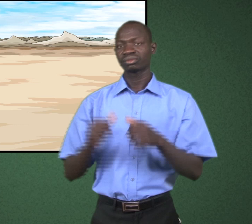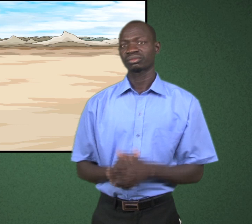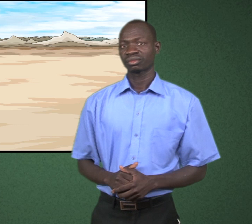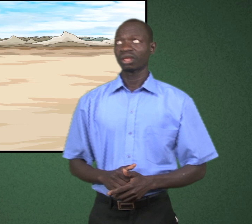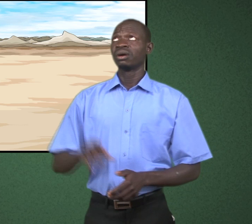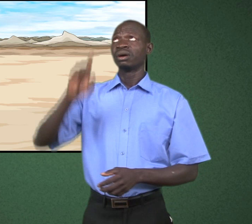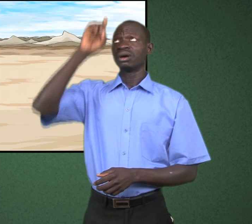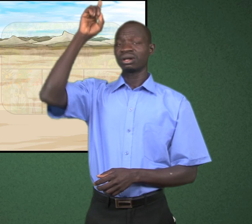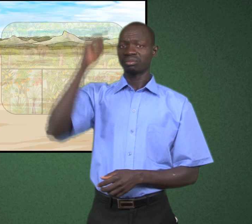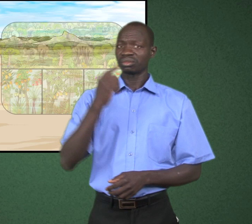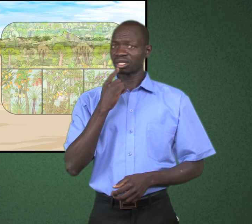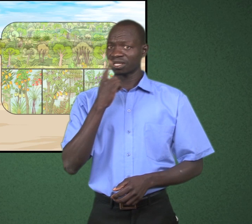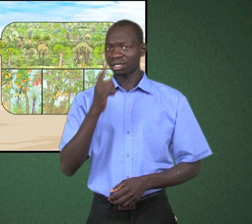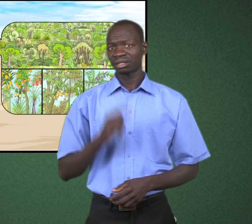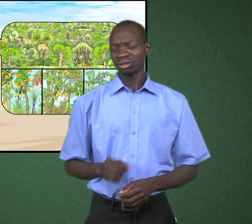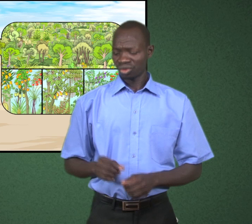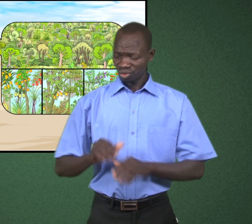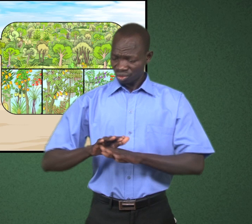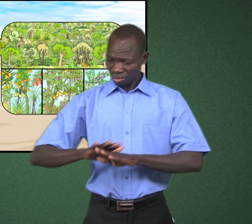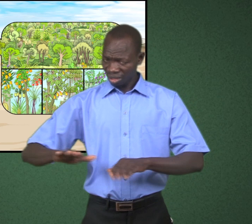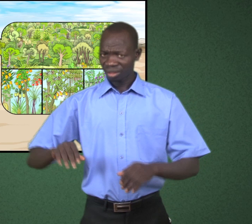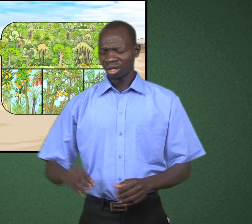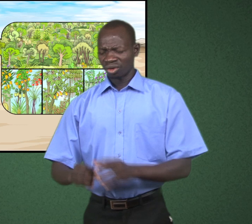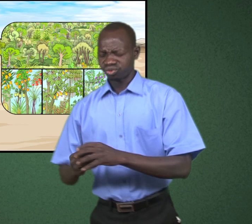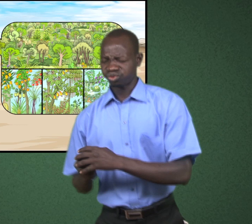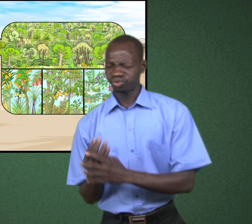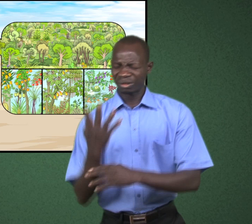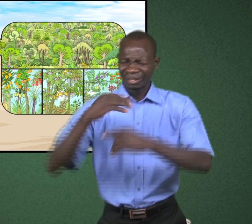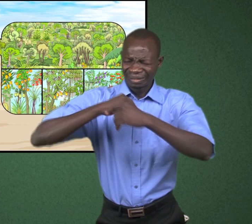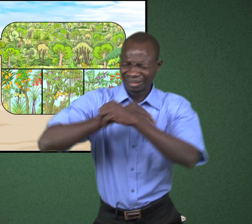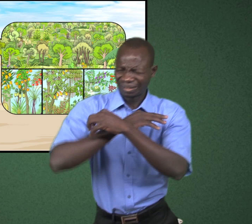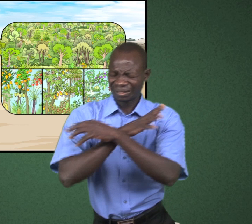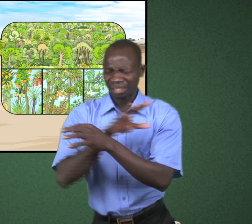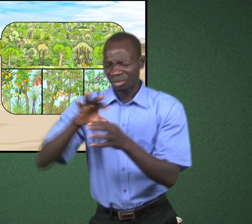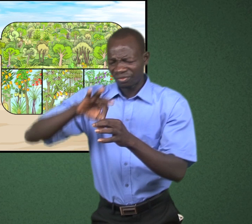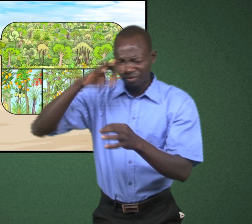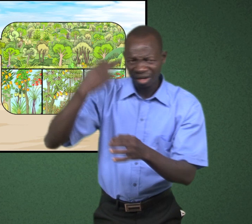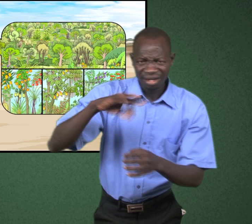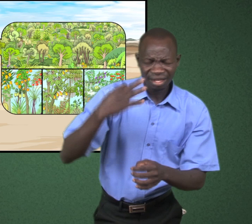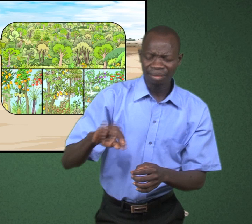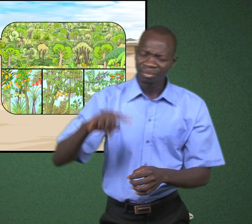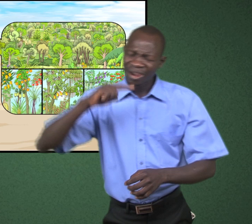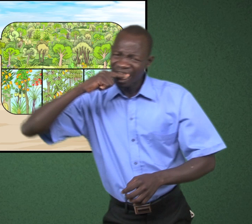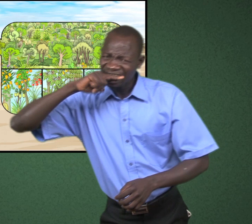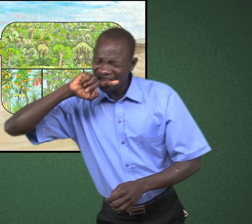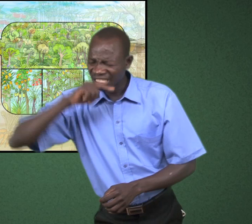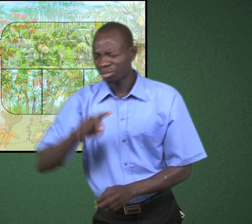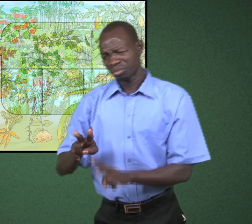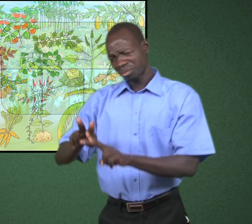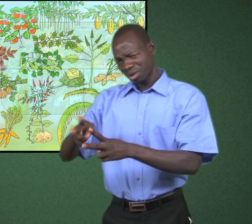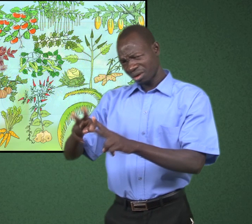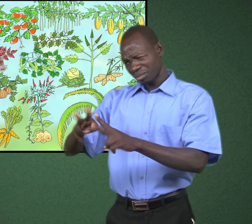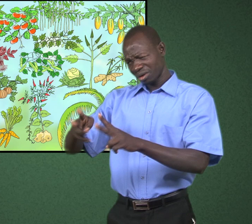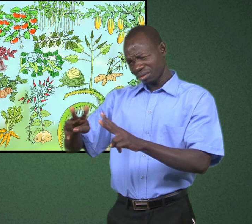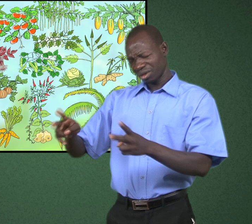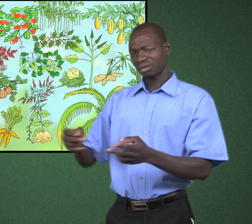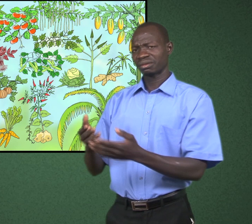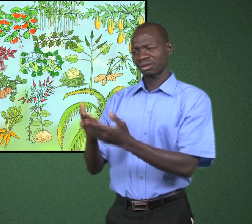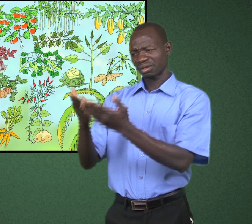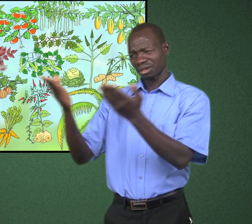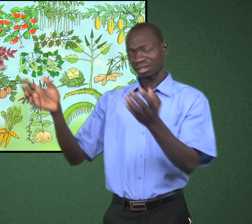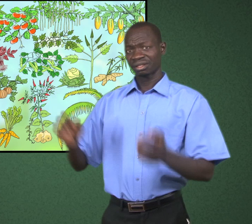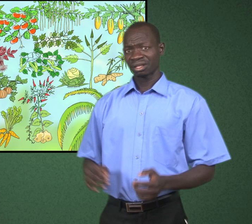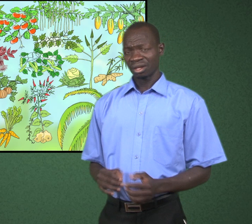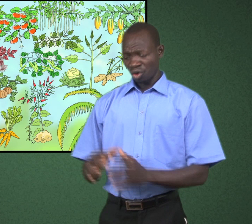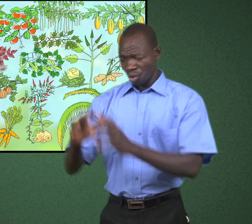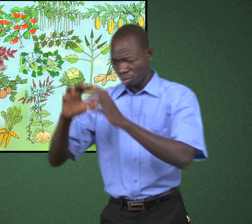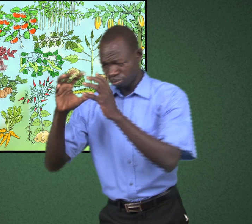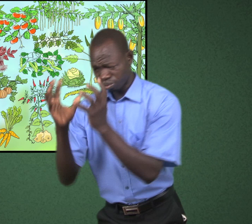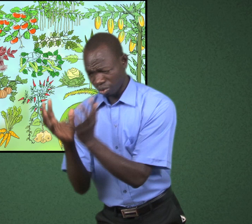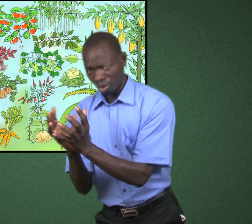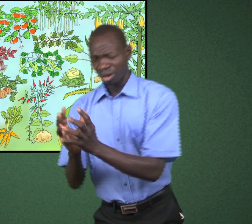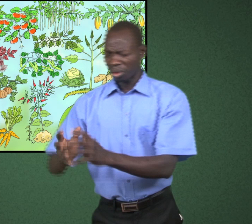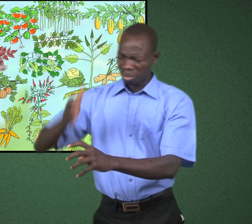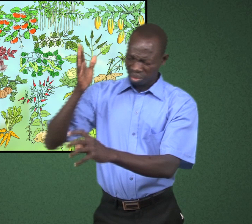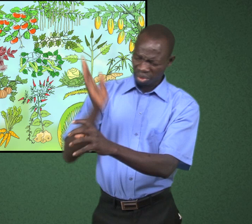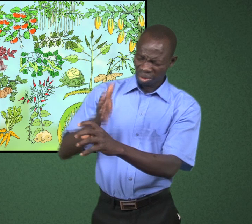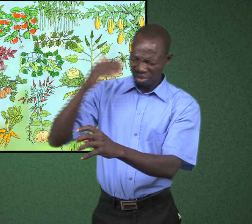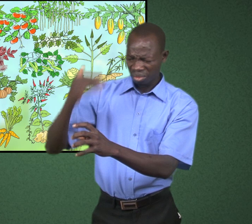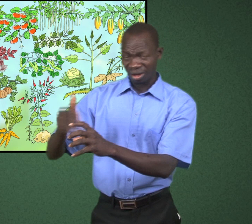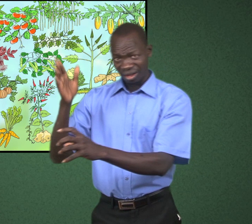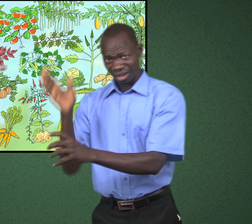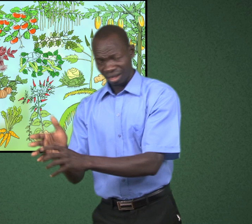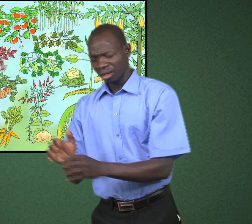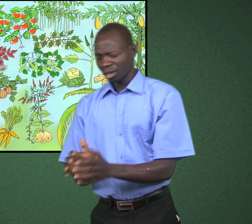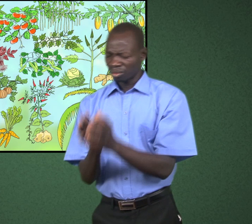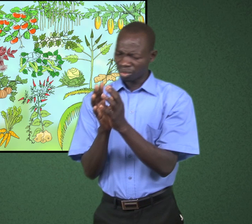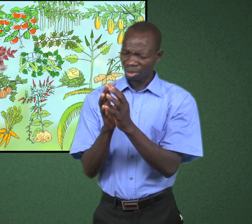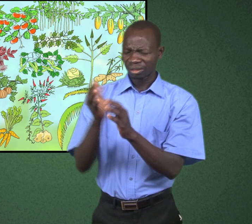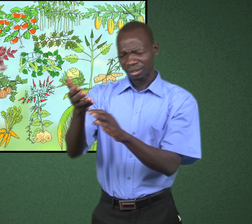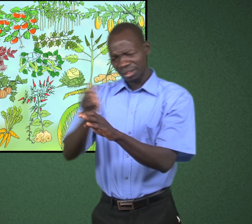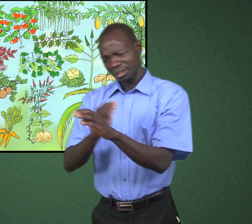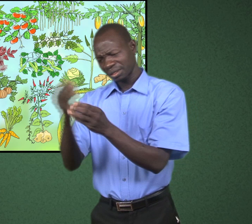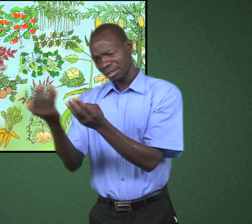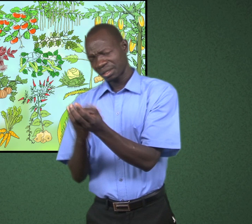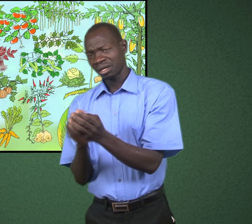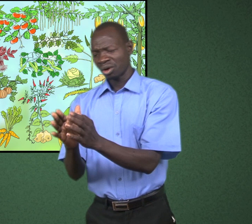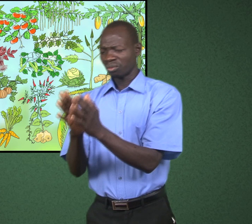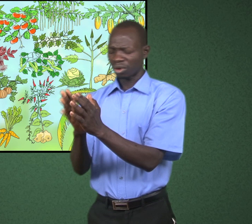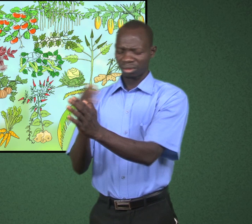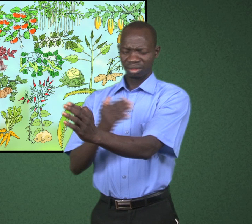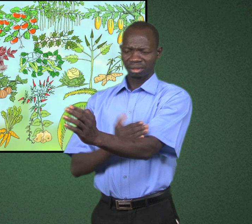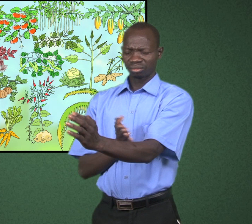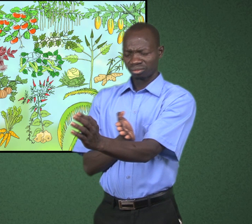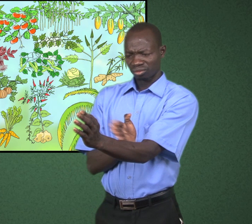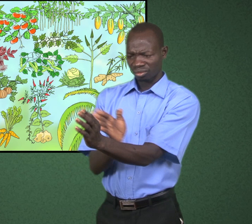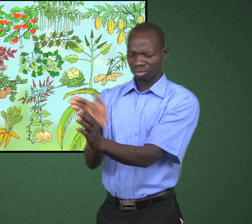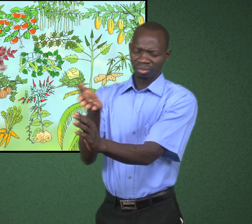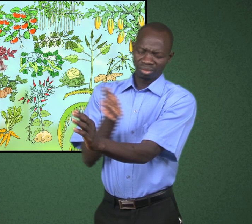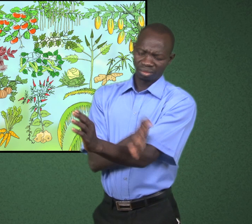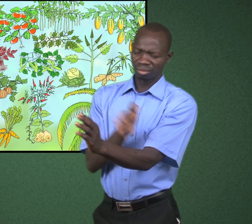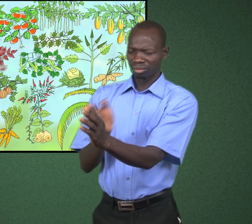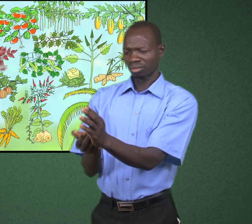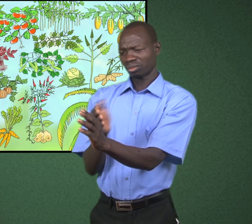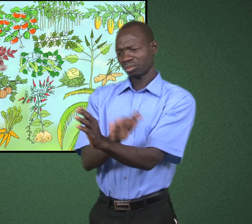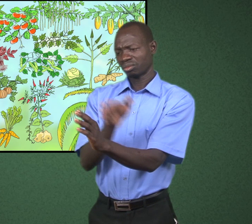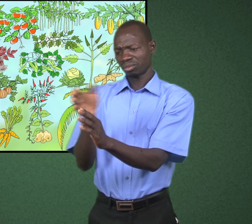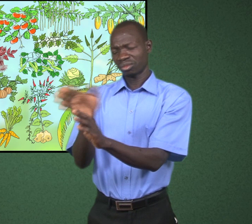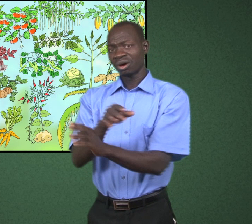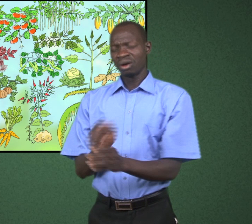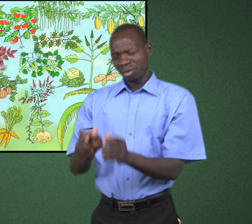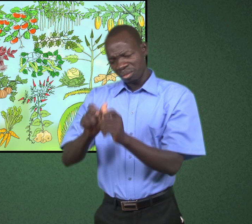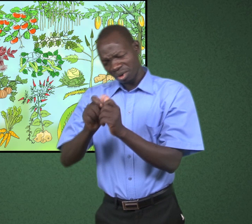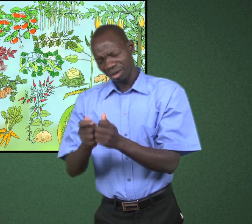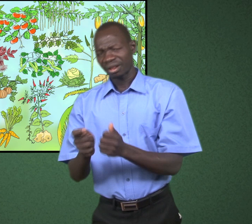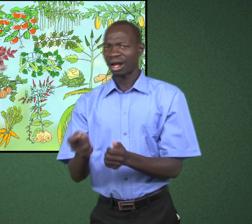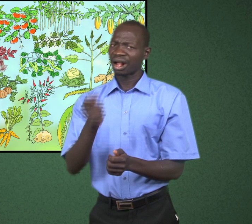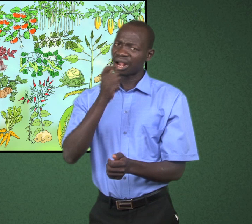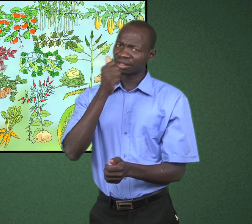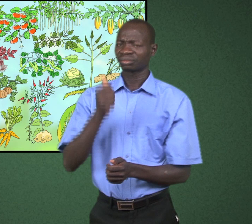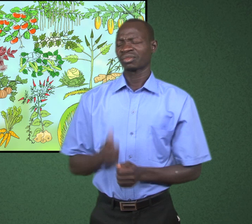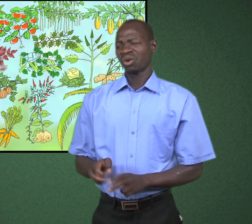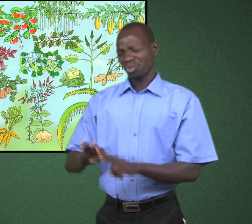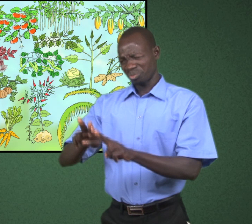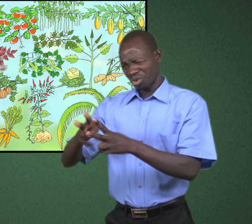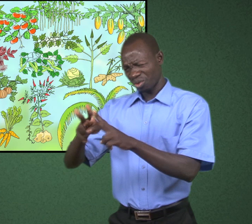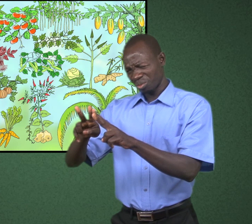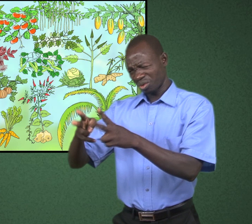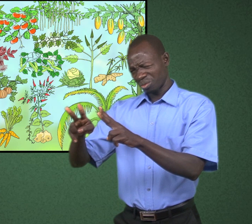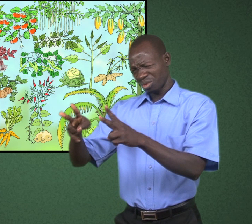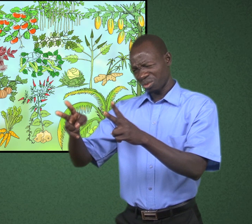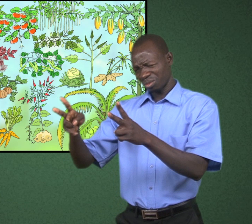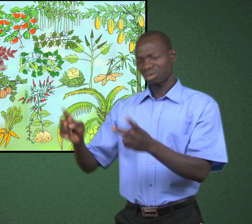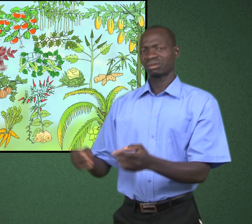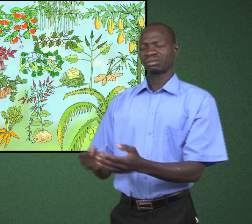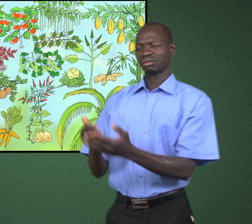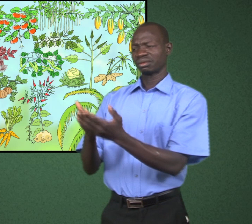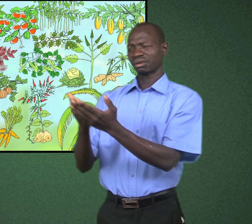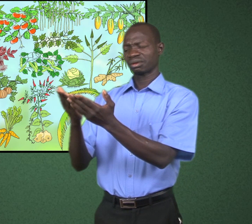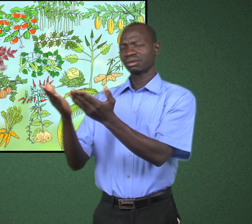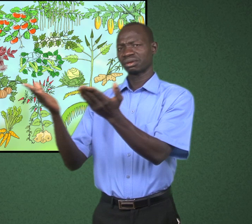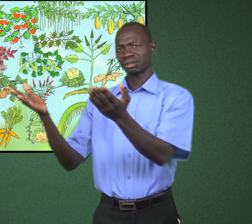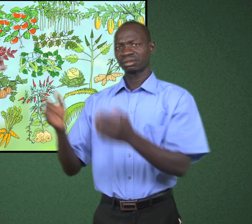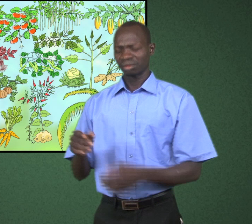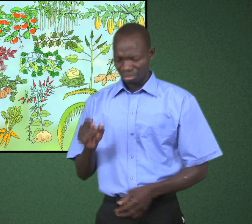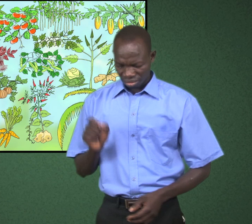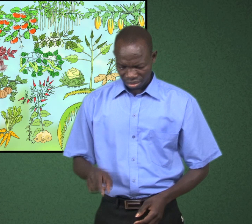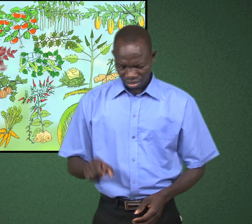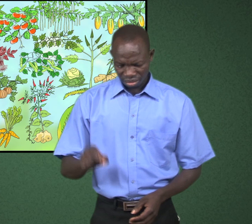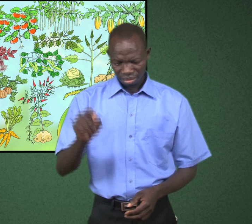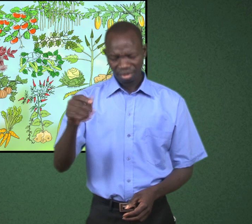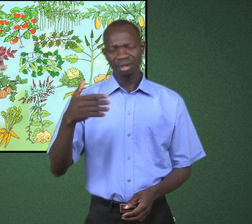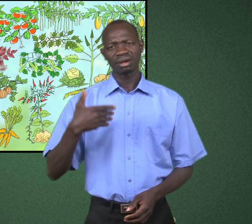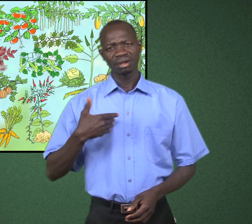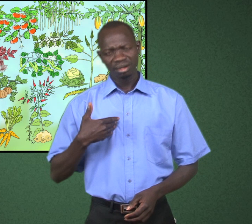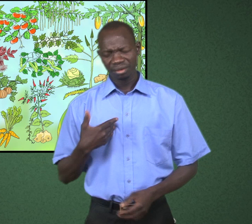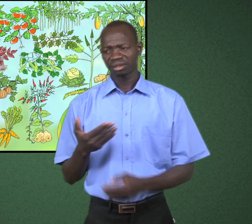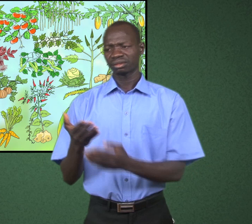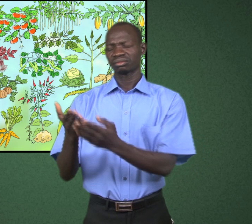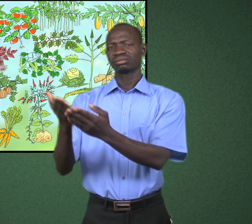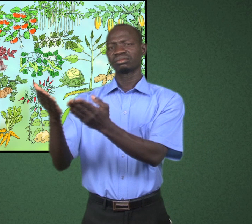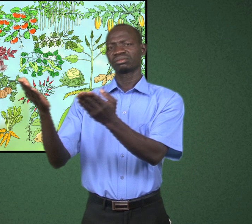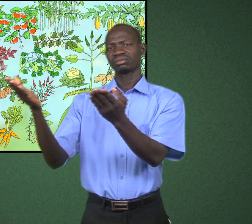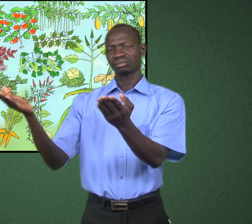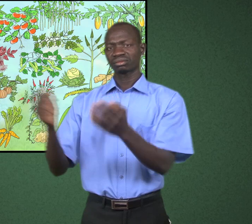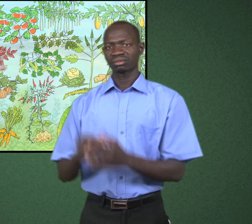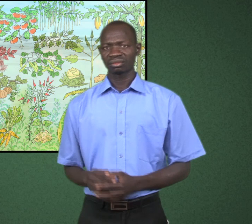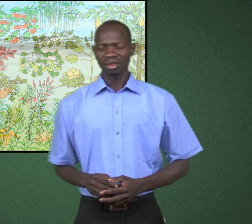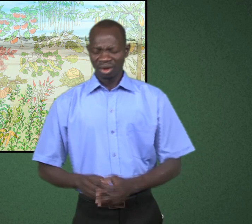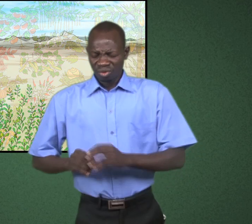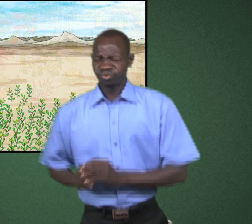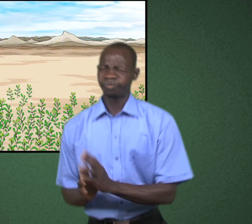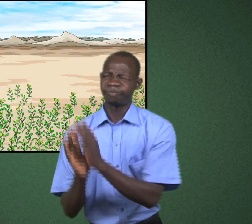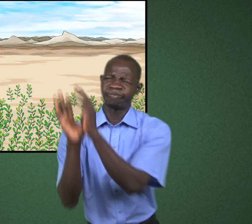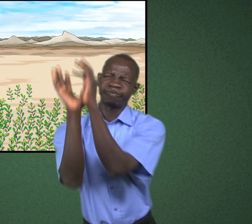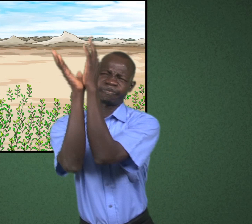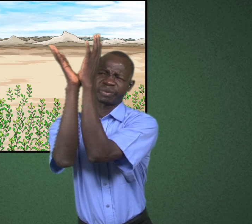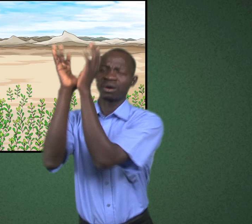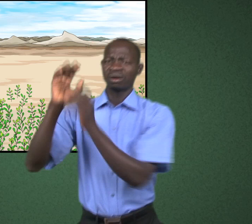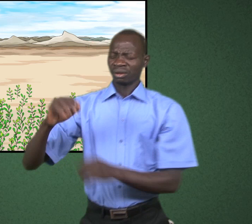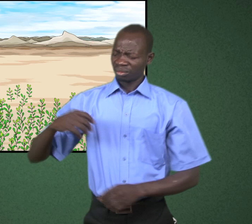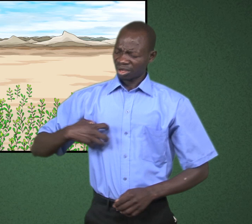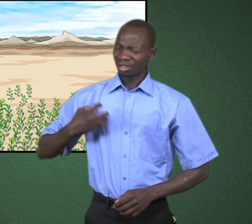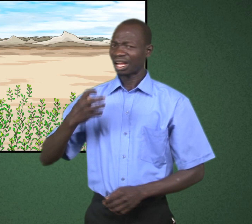Then God said, “Let the earth bring forth vegetation: seed-bearing plants and fruit trees, each bearing fruit with seed according to its kind.” And it was so.